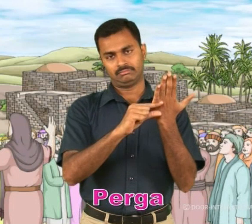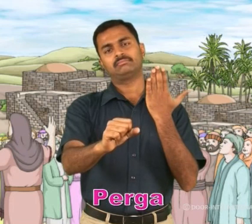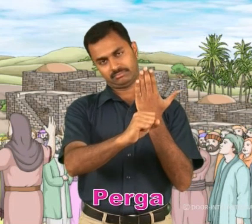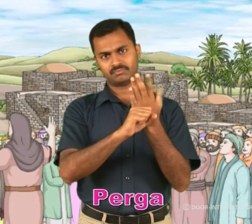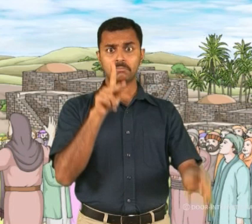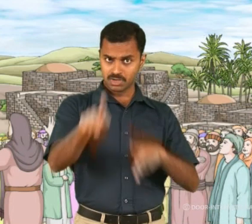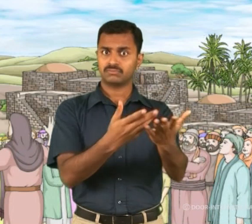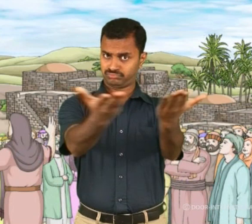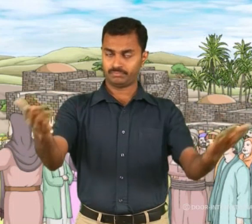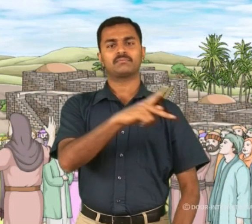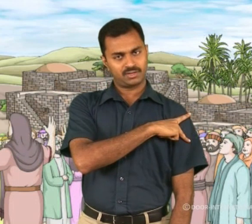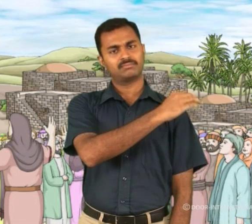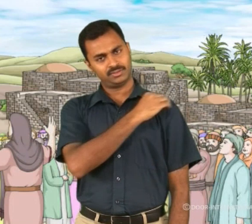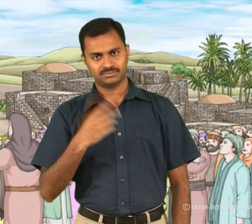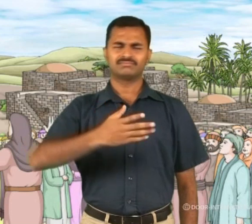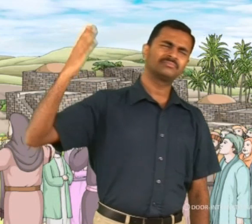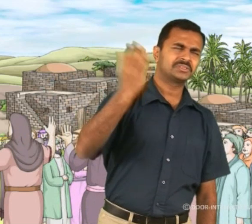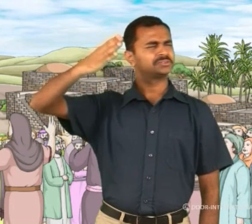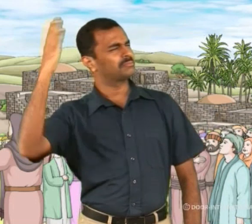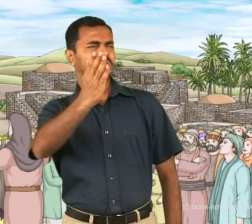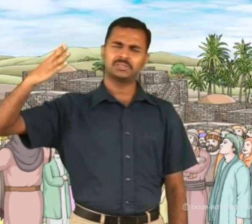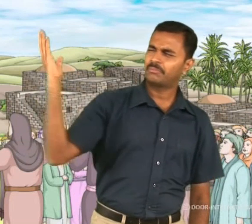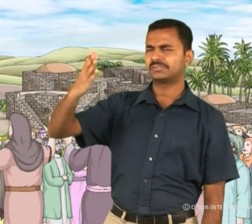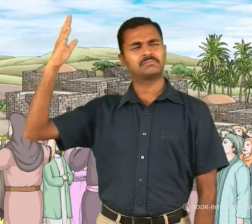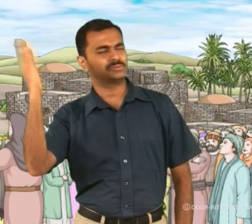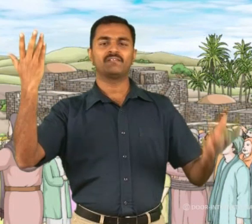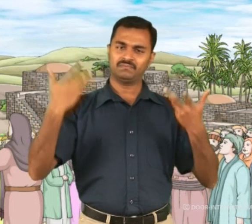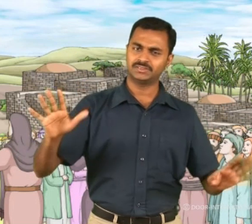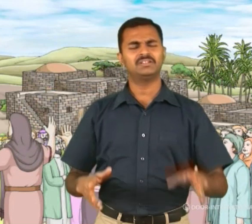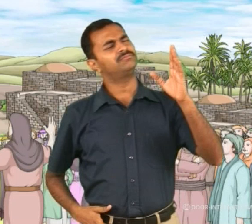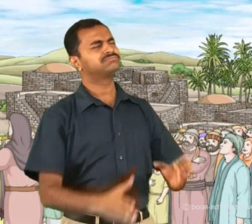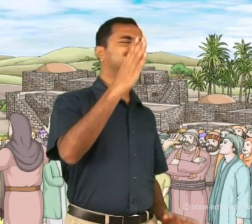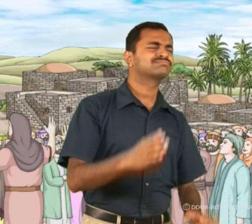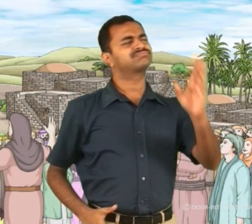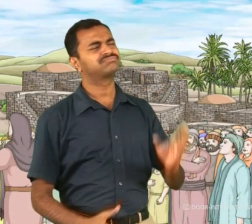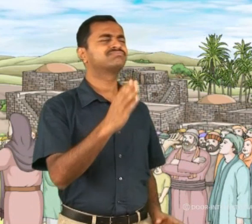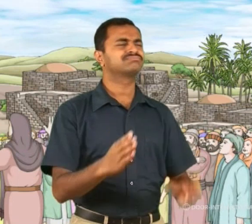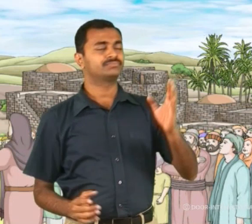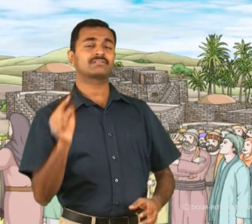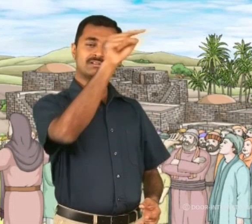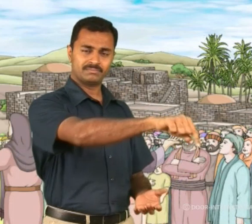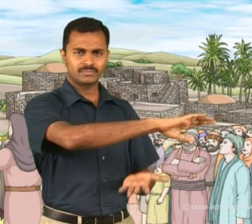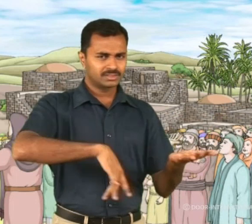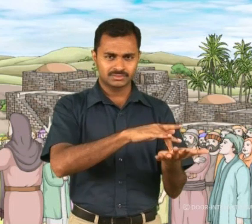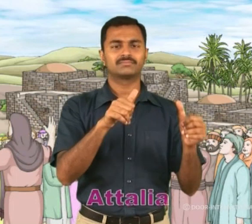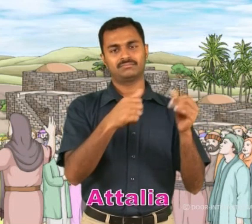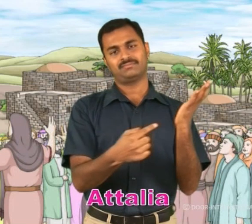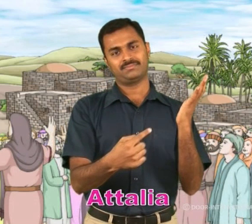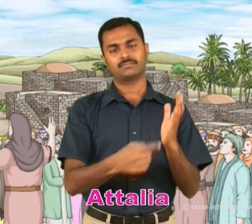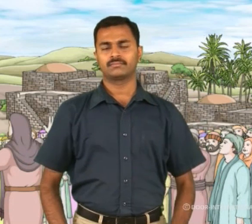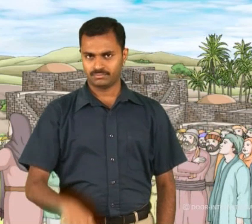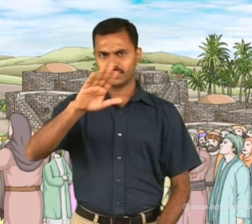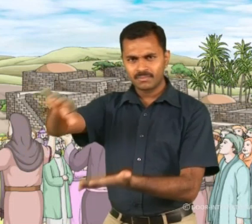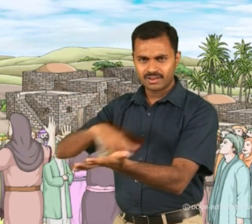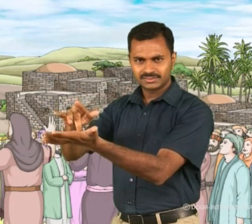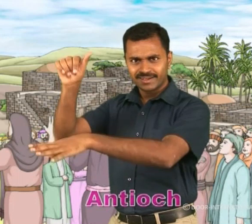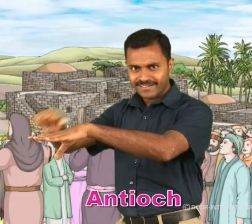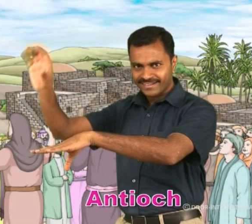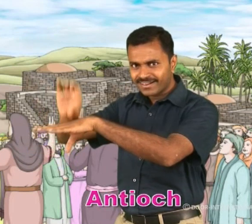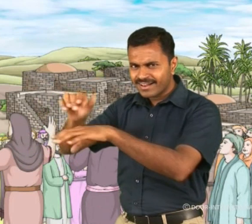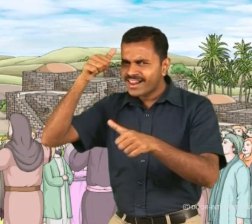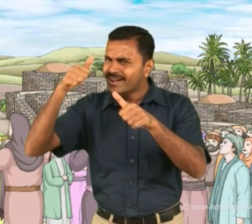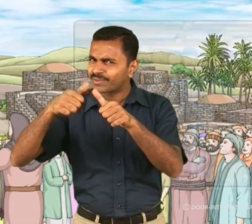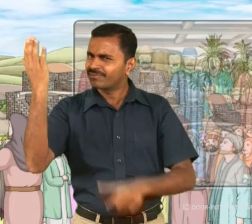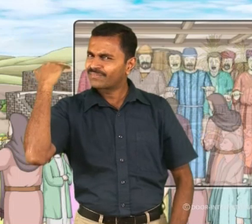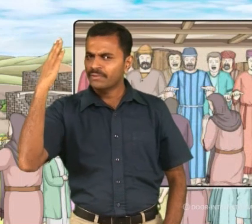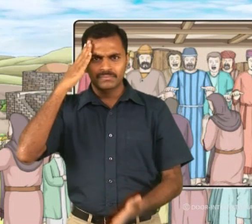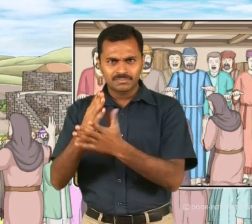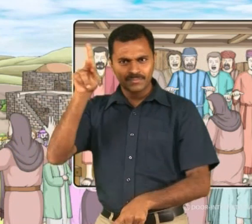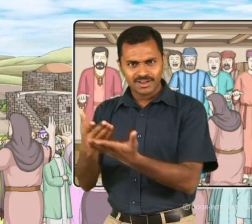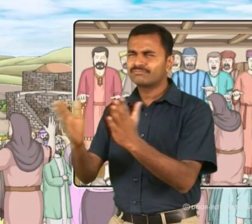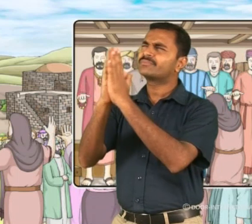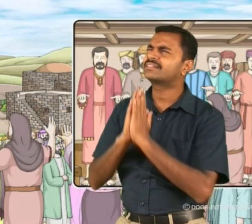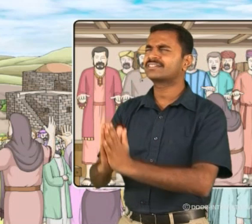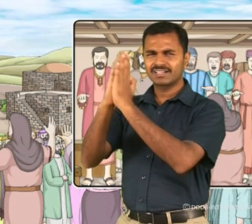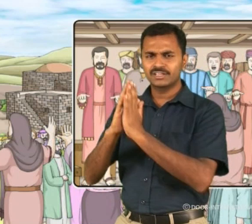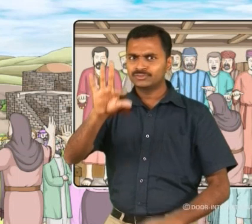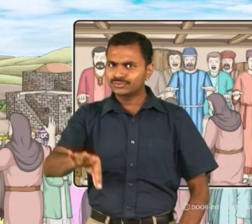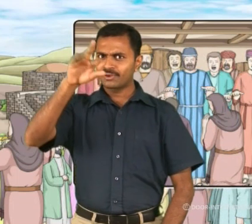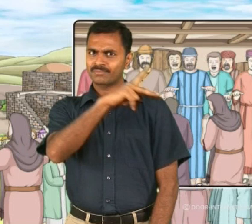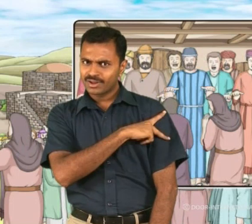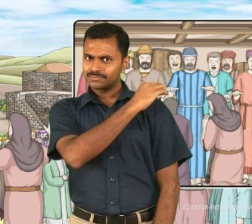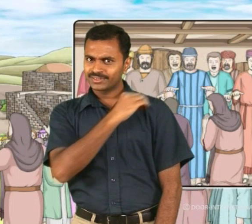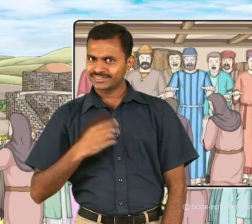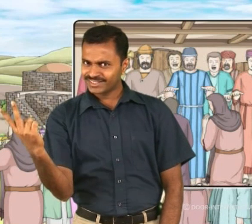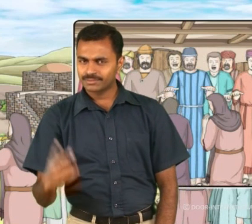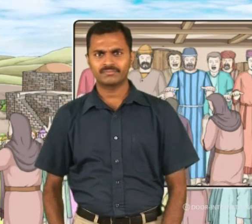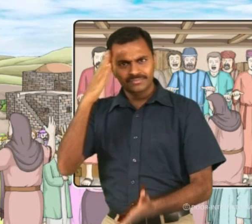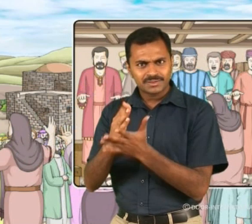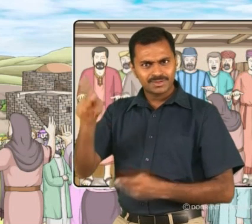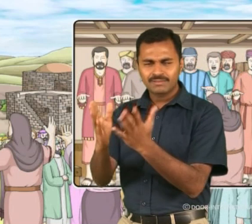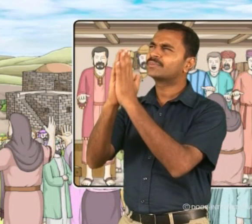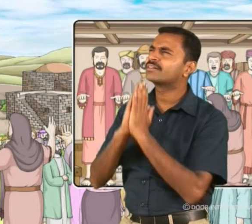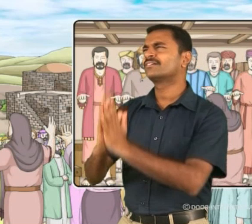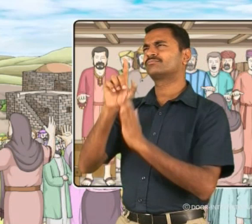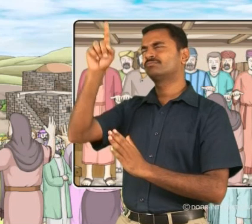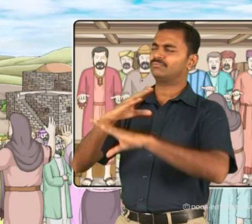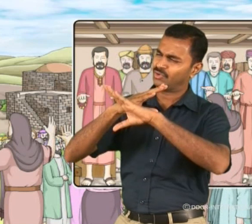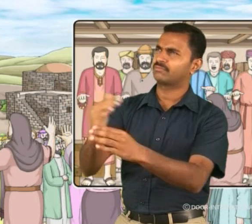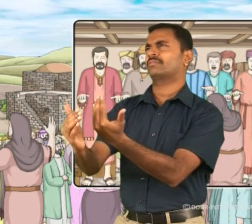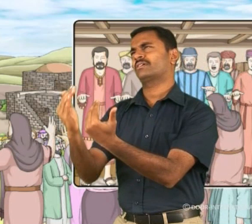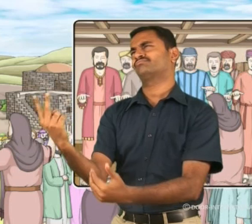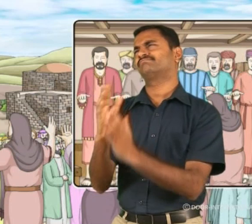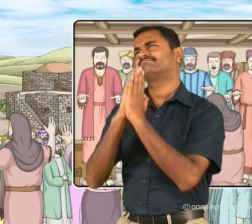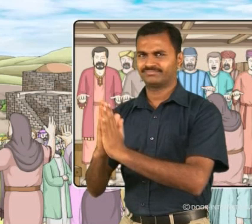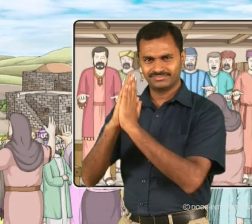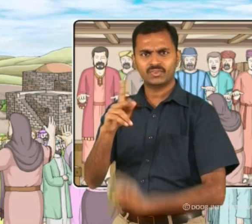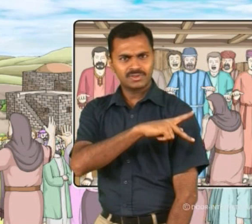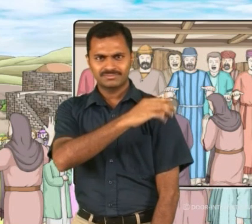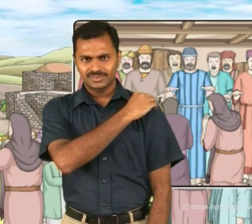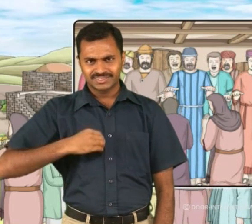And when they had spoken the word in Perga, they went down to Attalia.